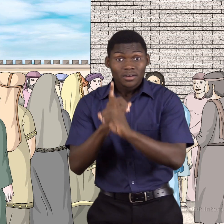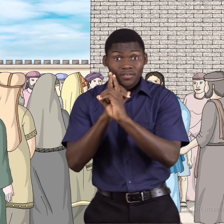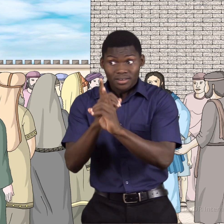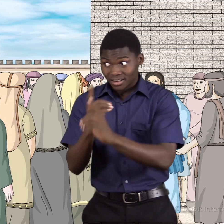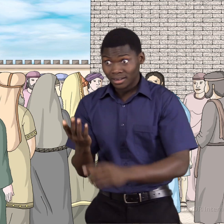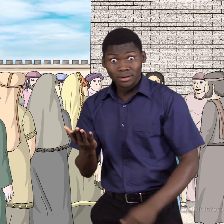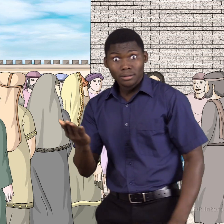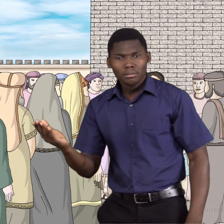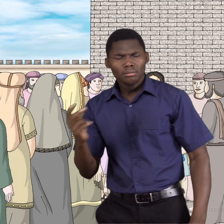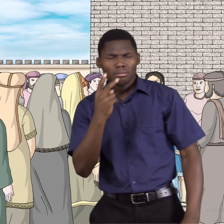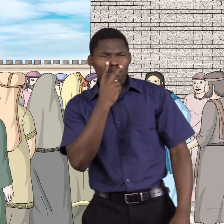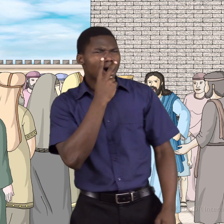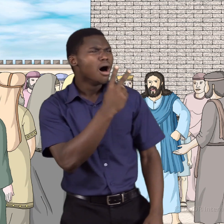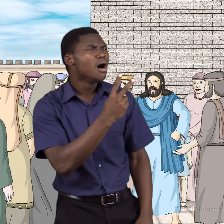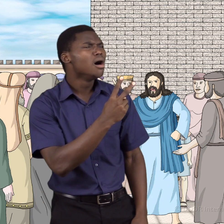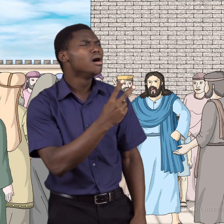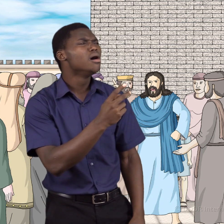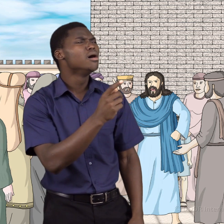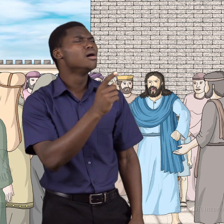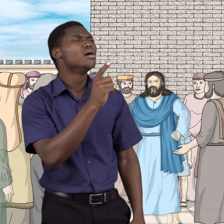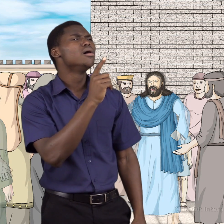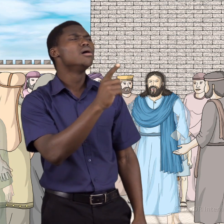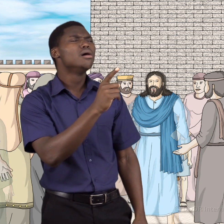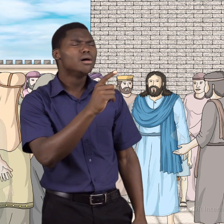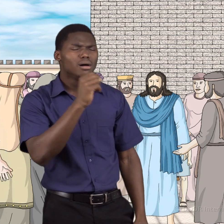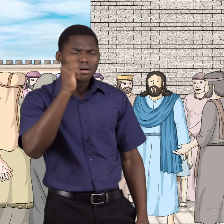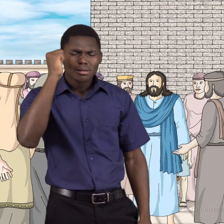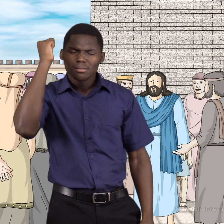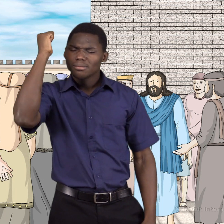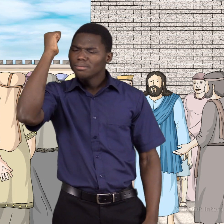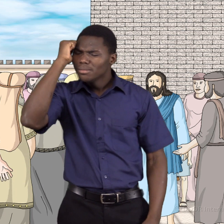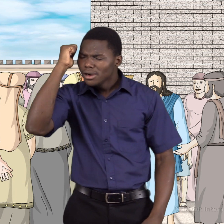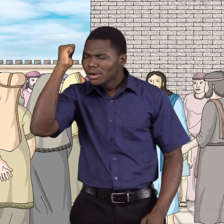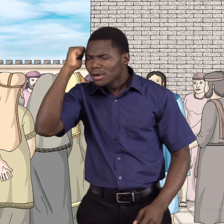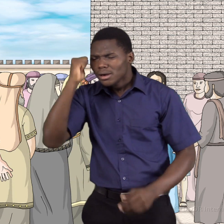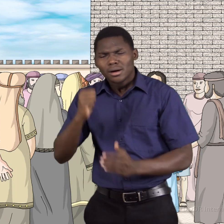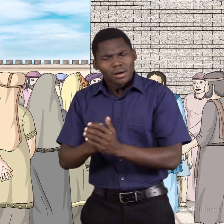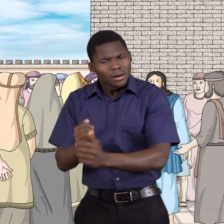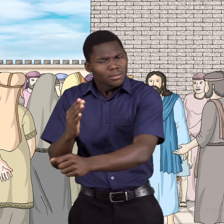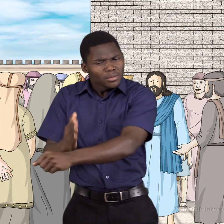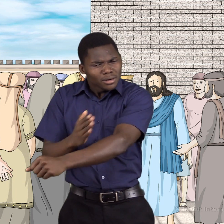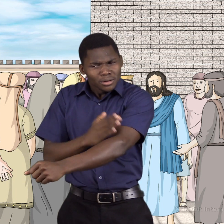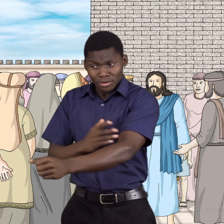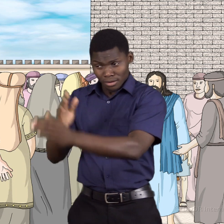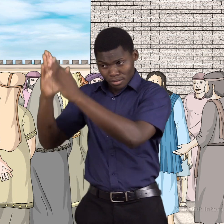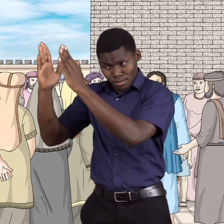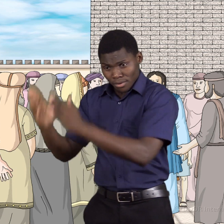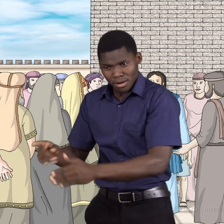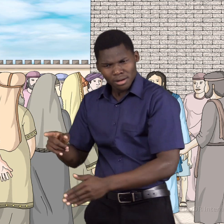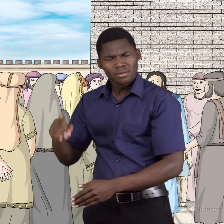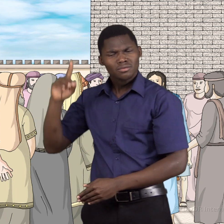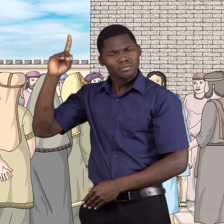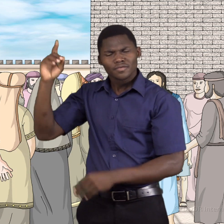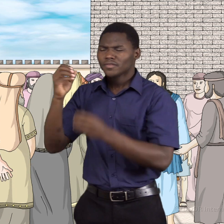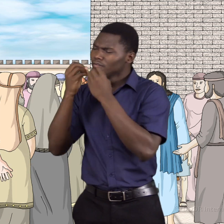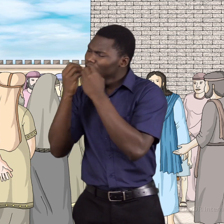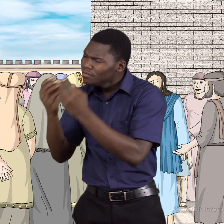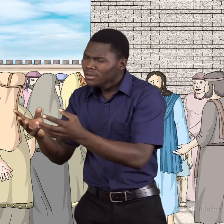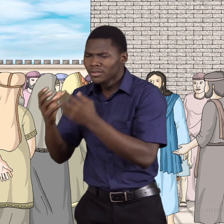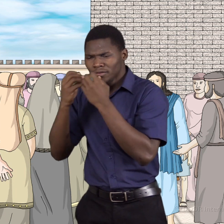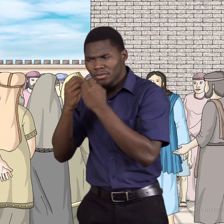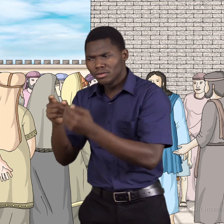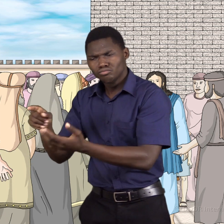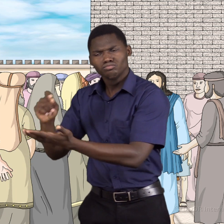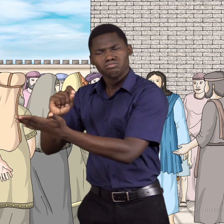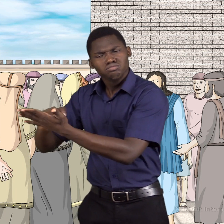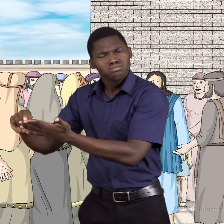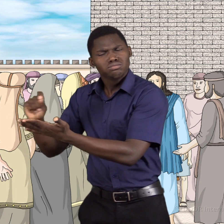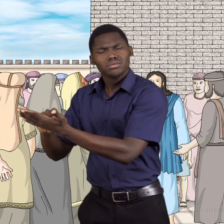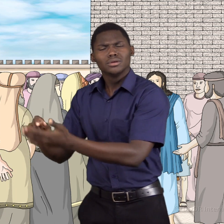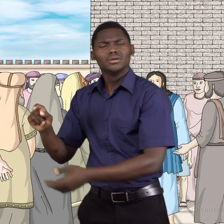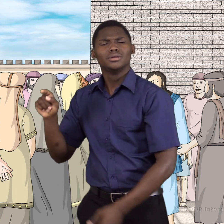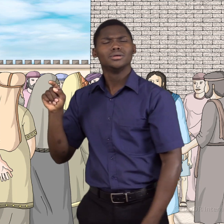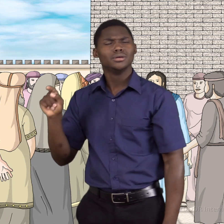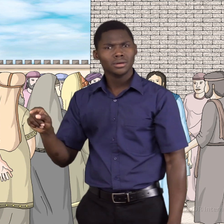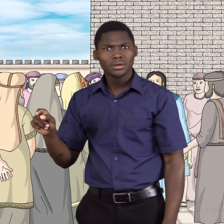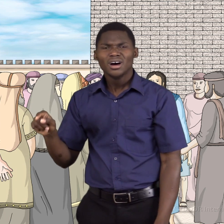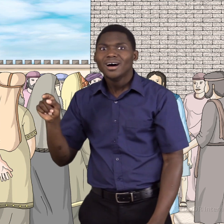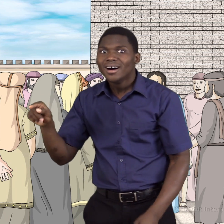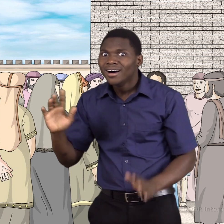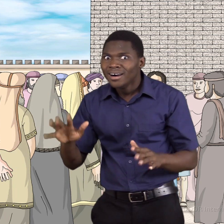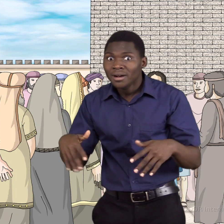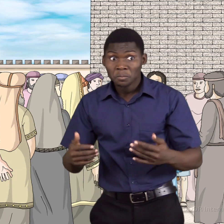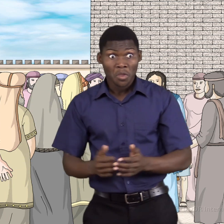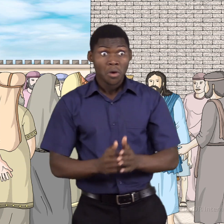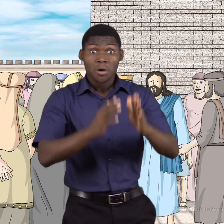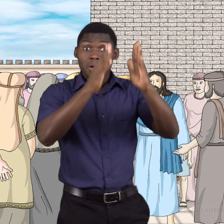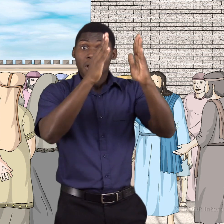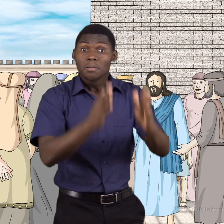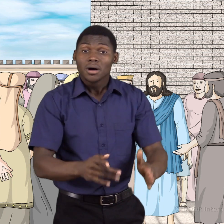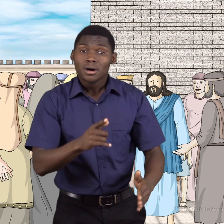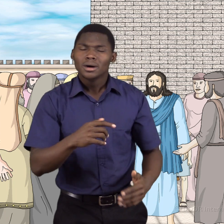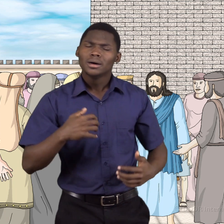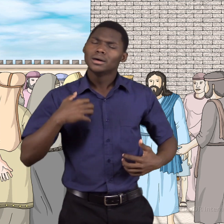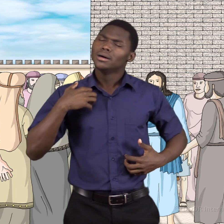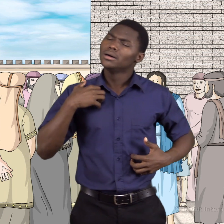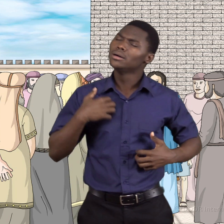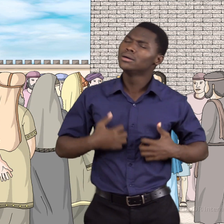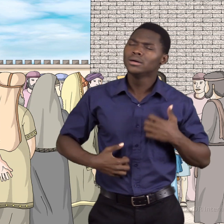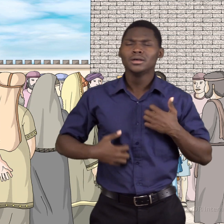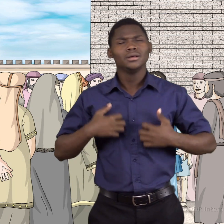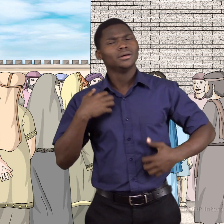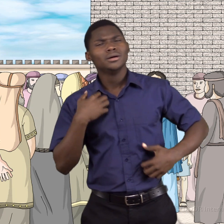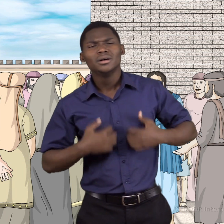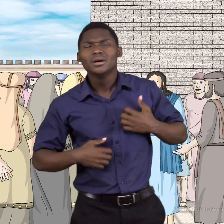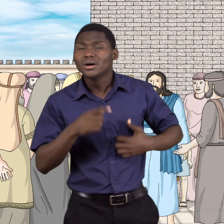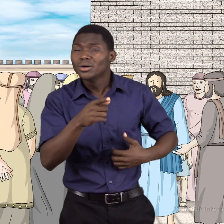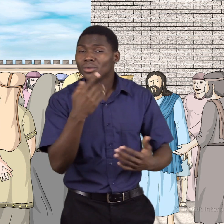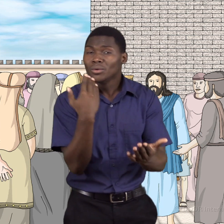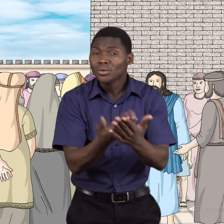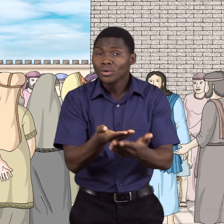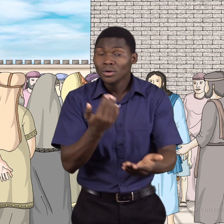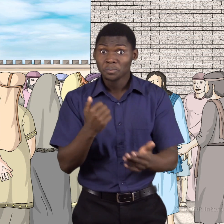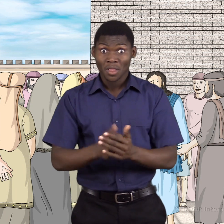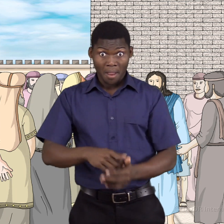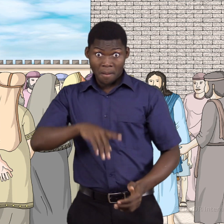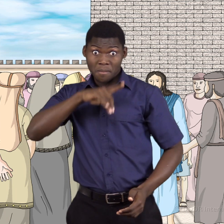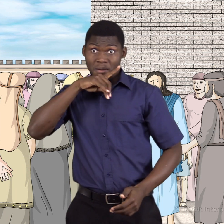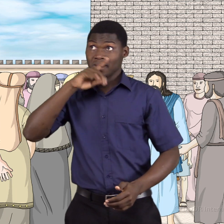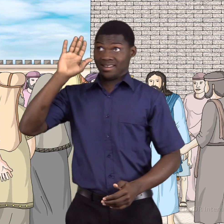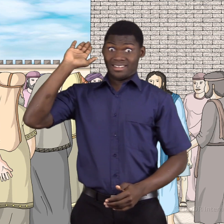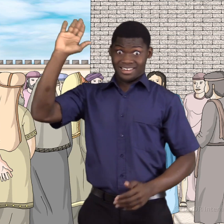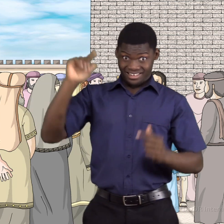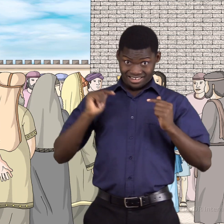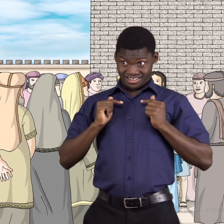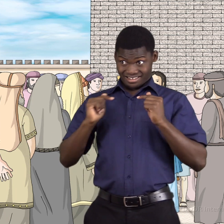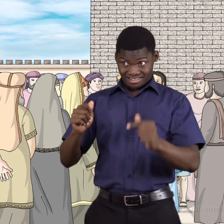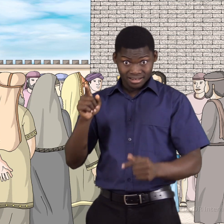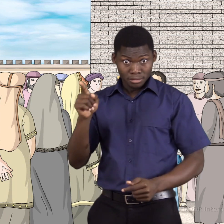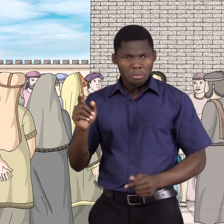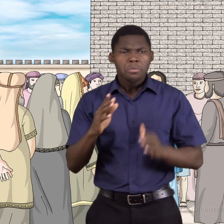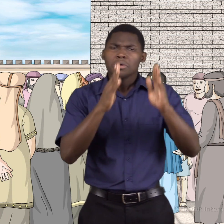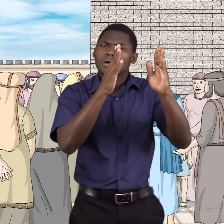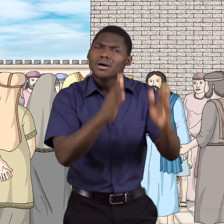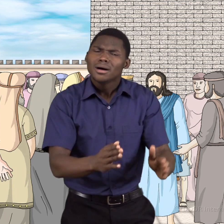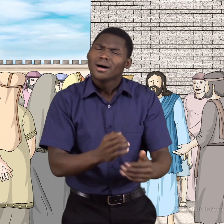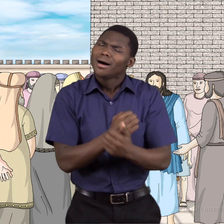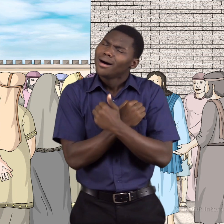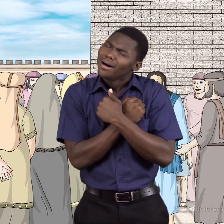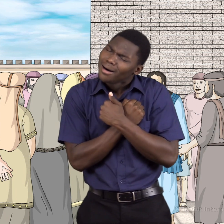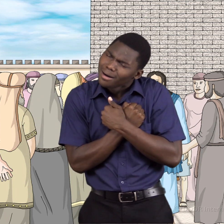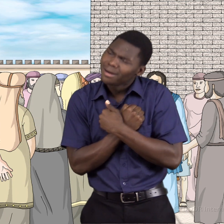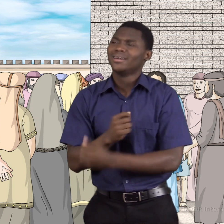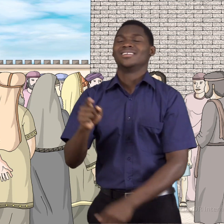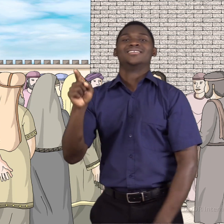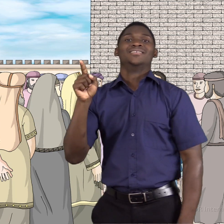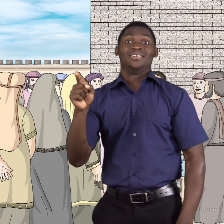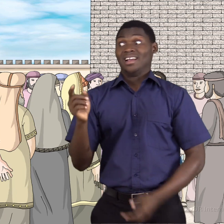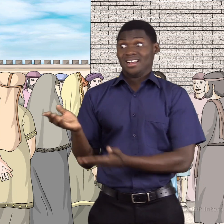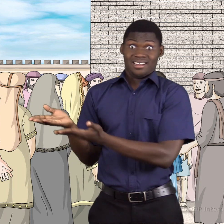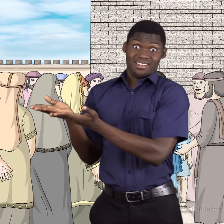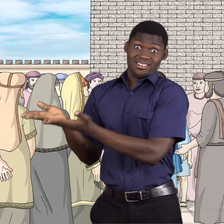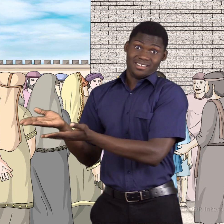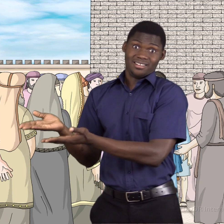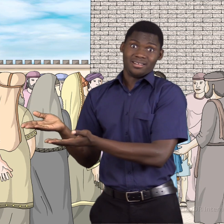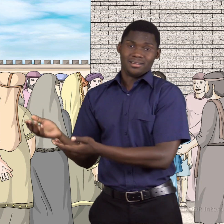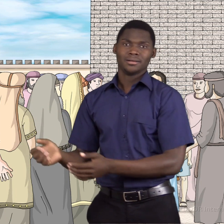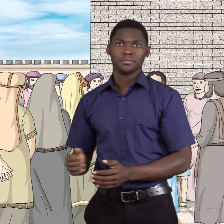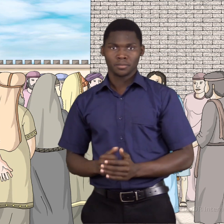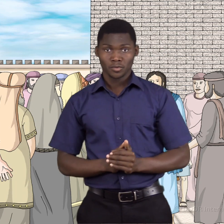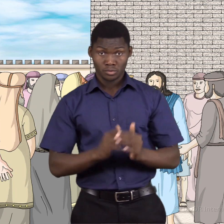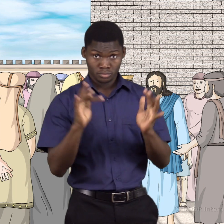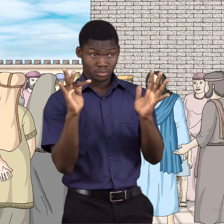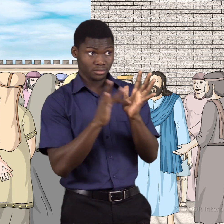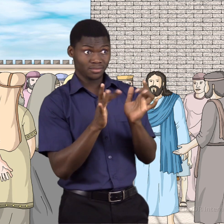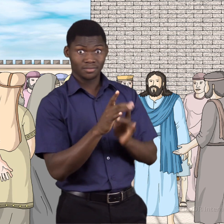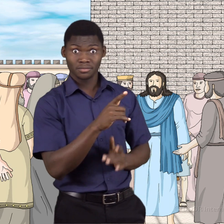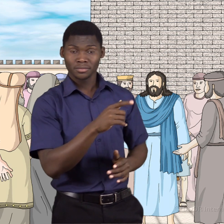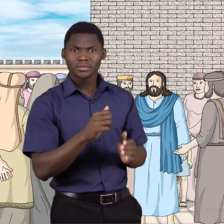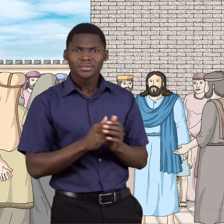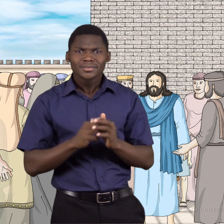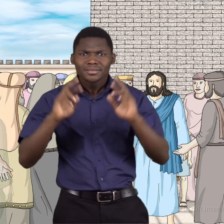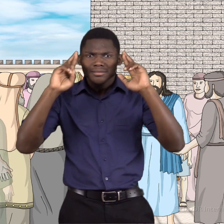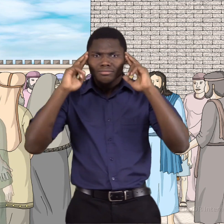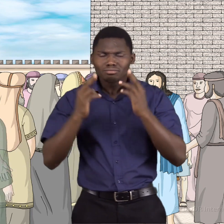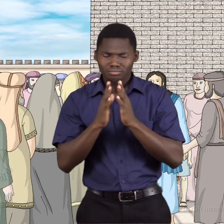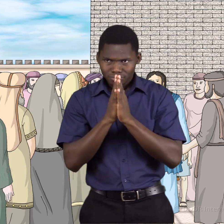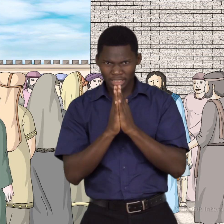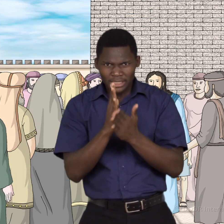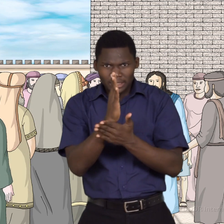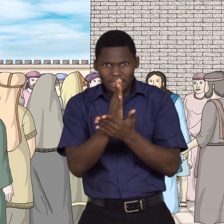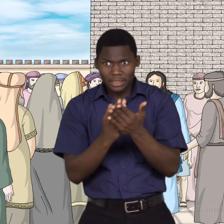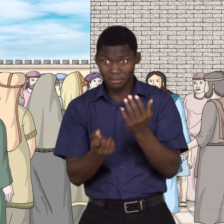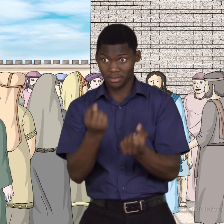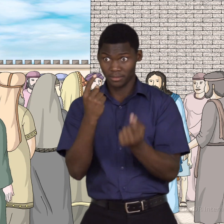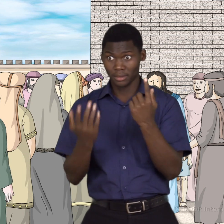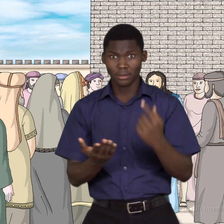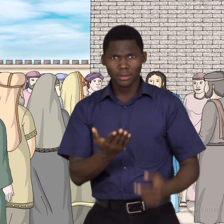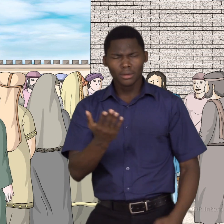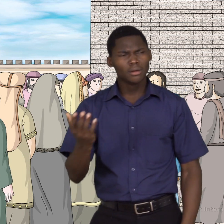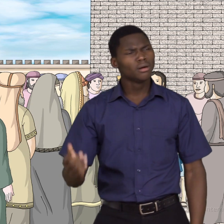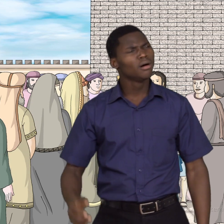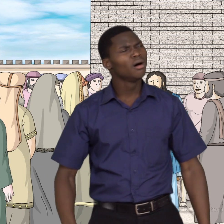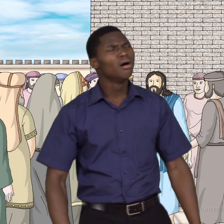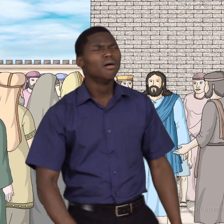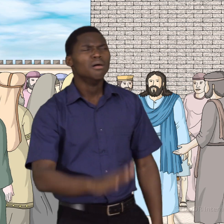On account of this, the Jews demanded, “What sign can You show us to prove Your authority to do these things?”